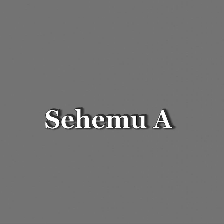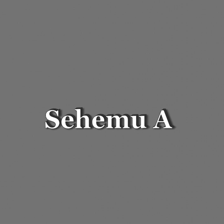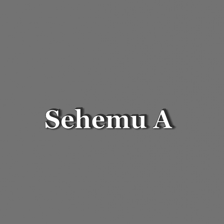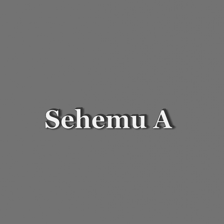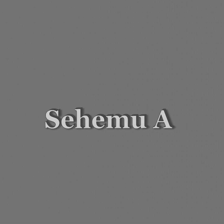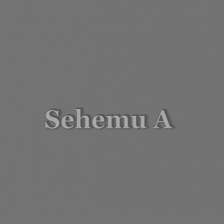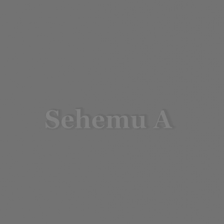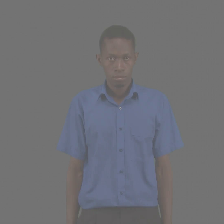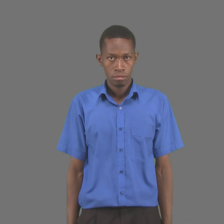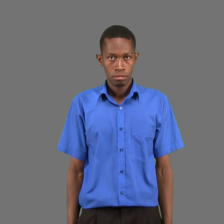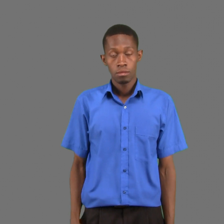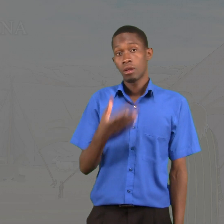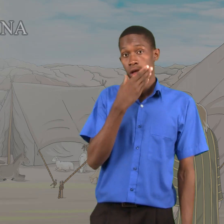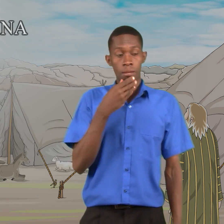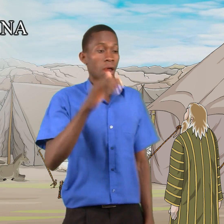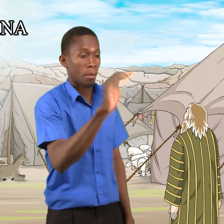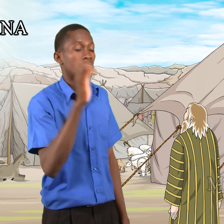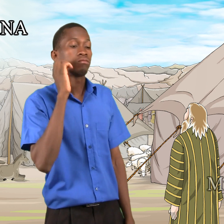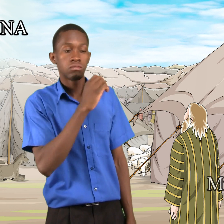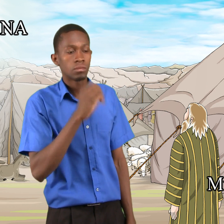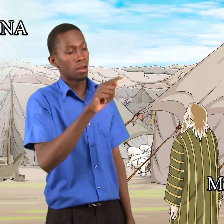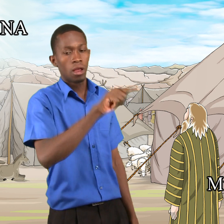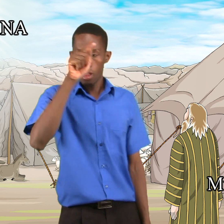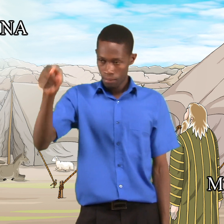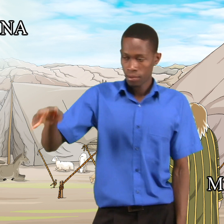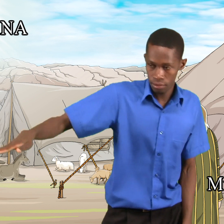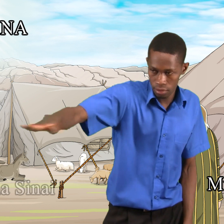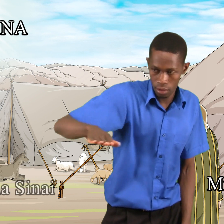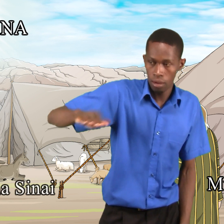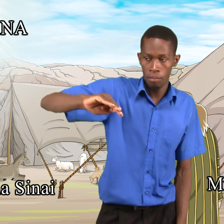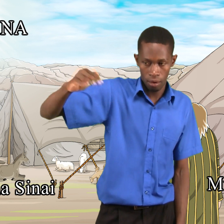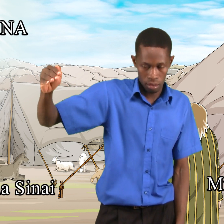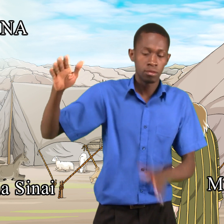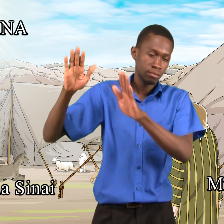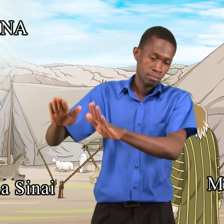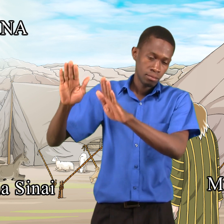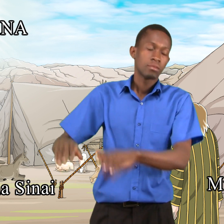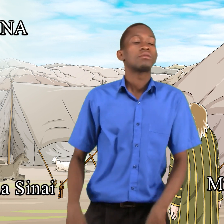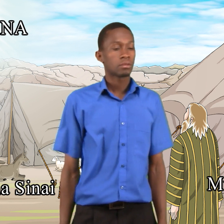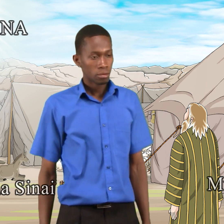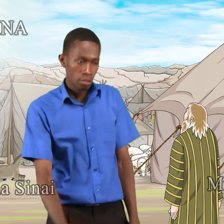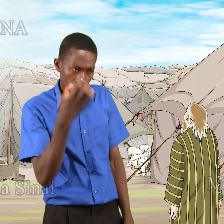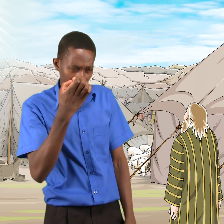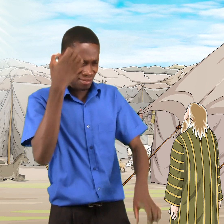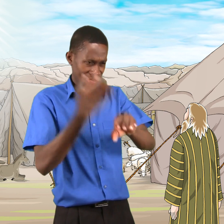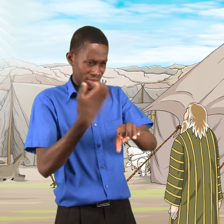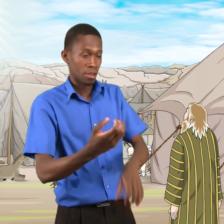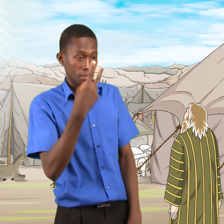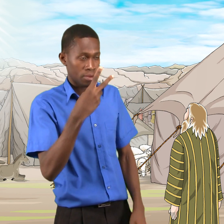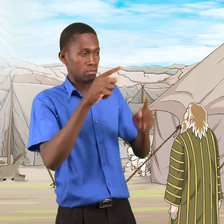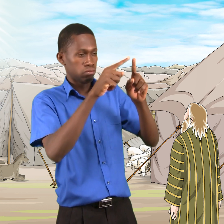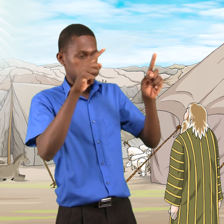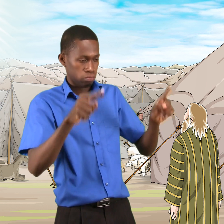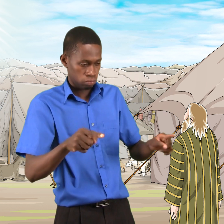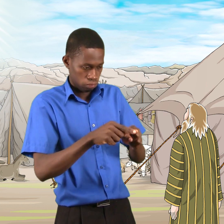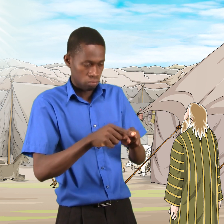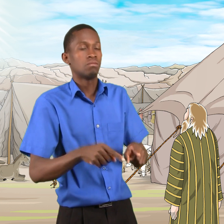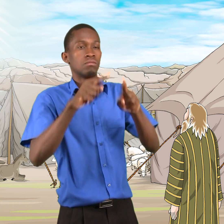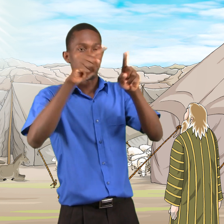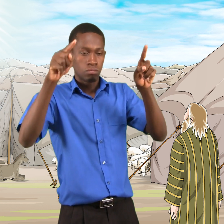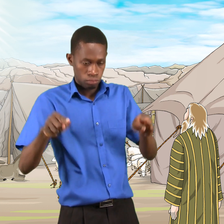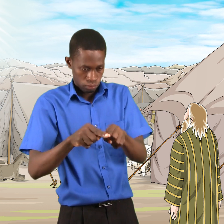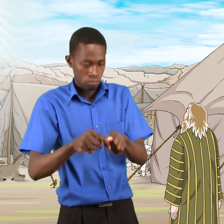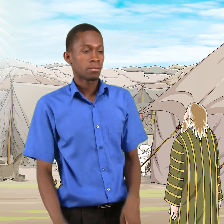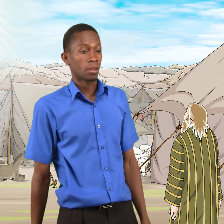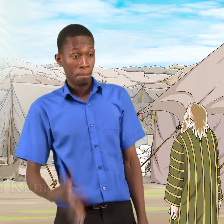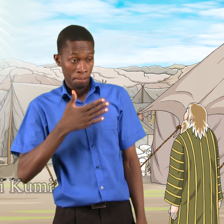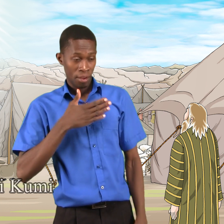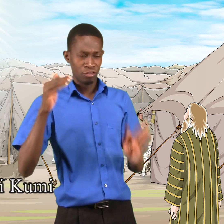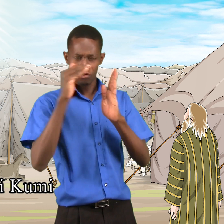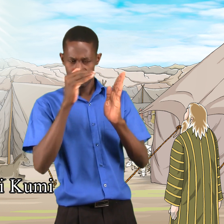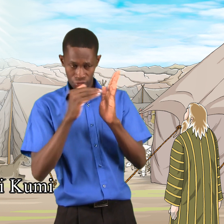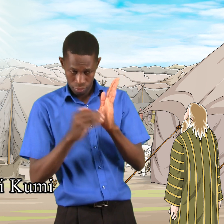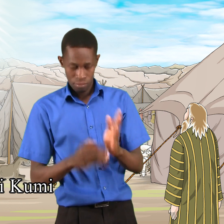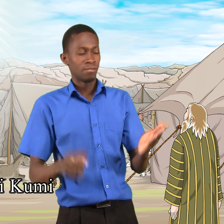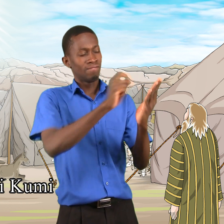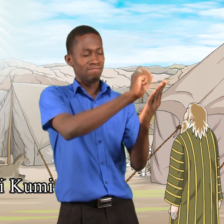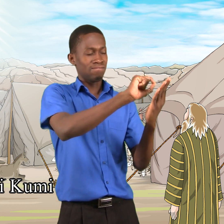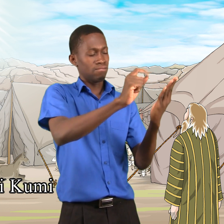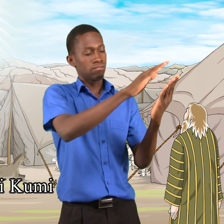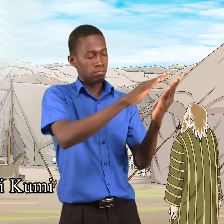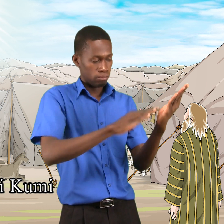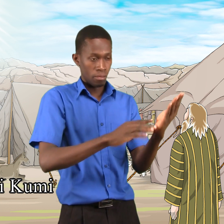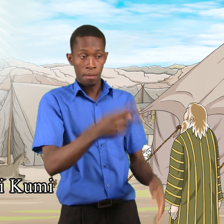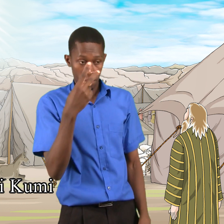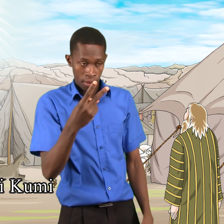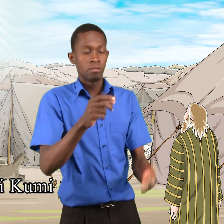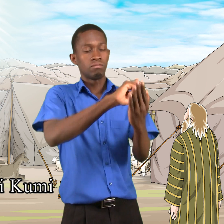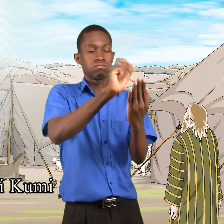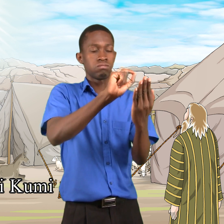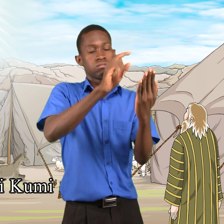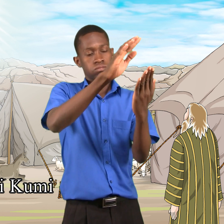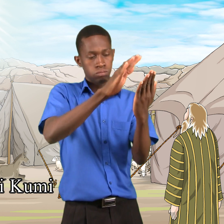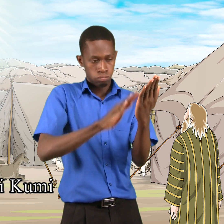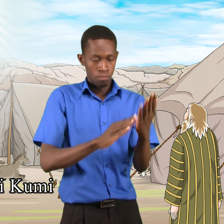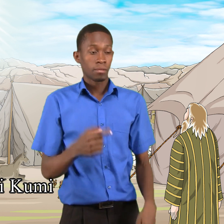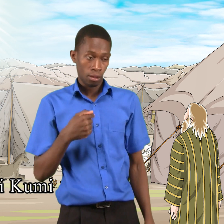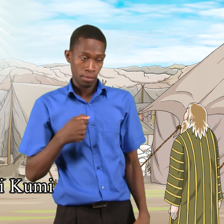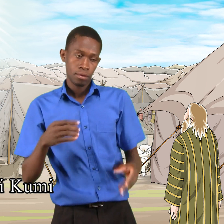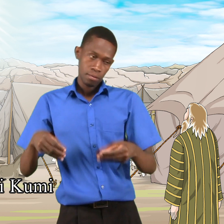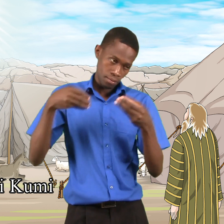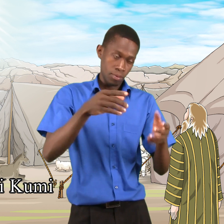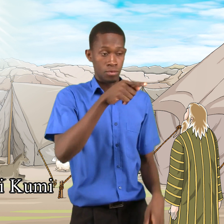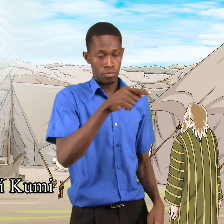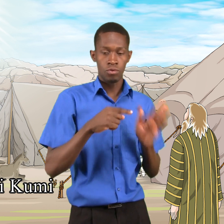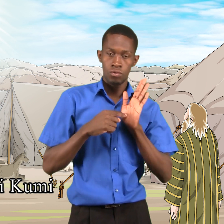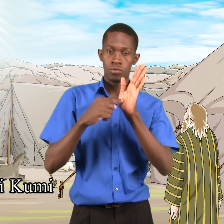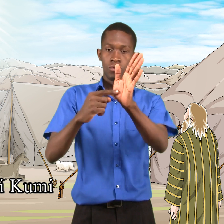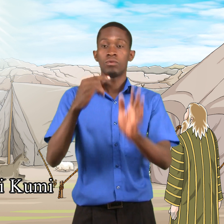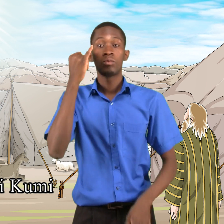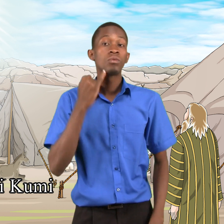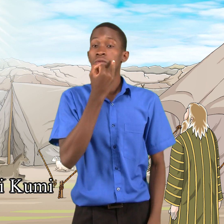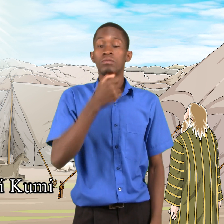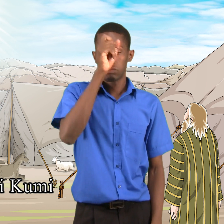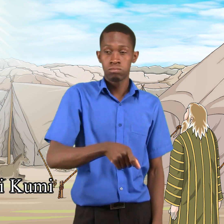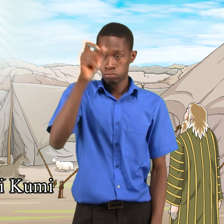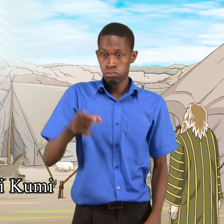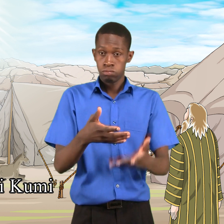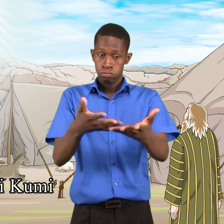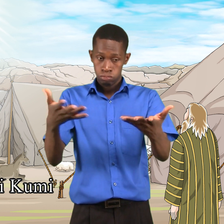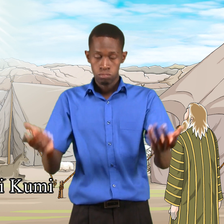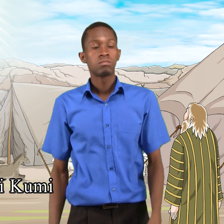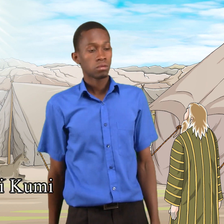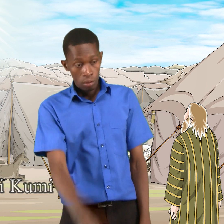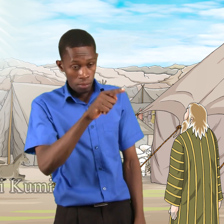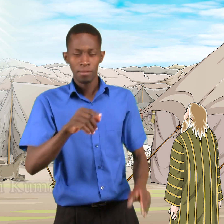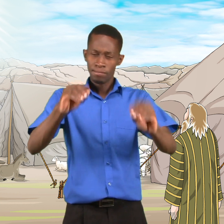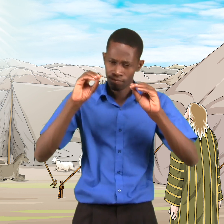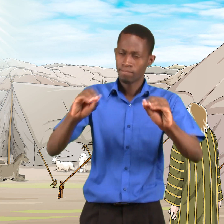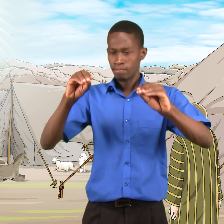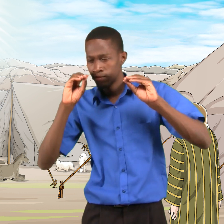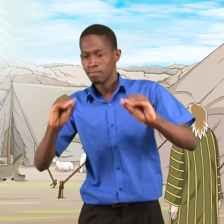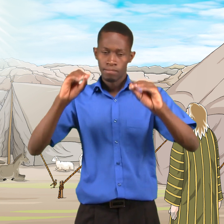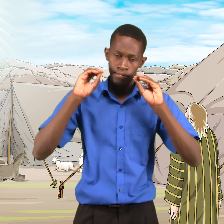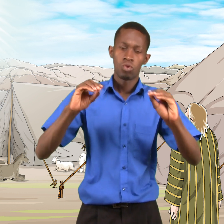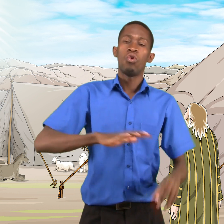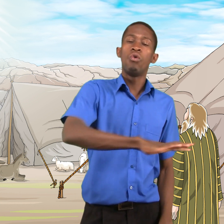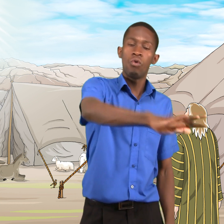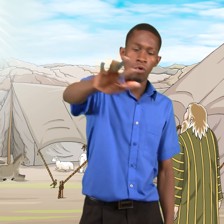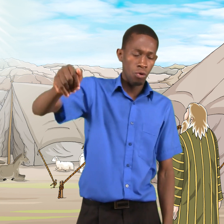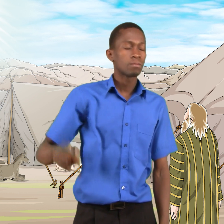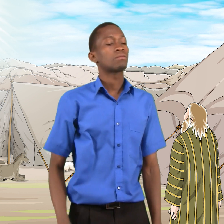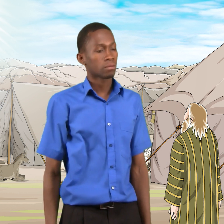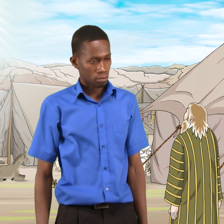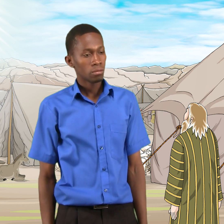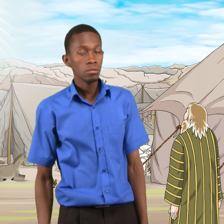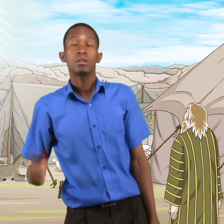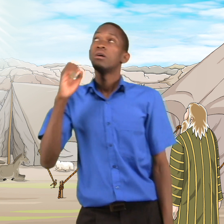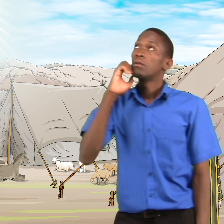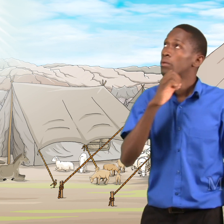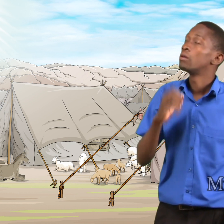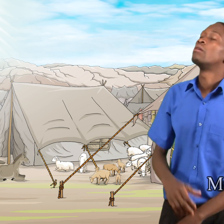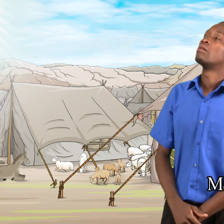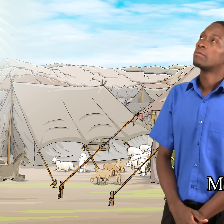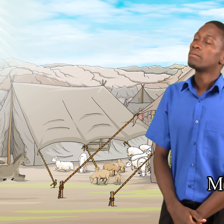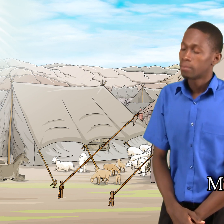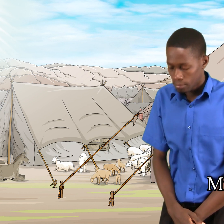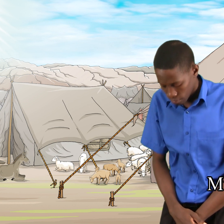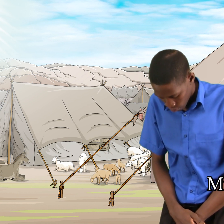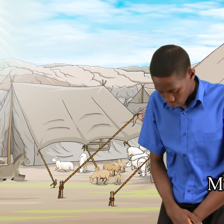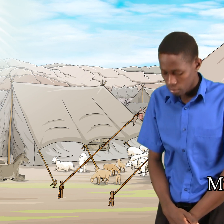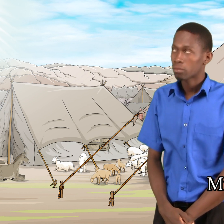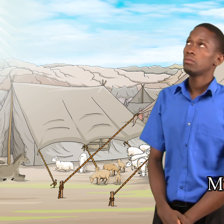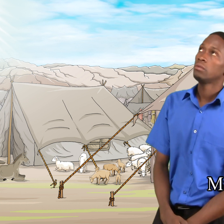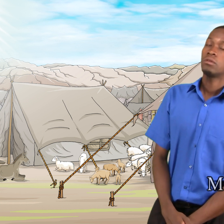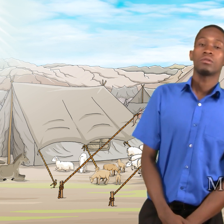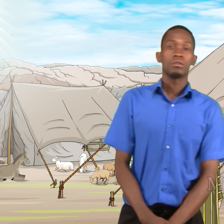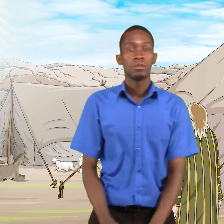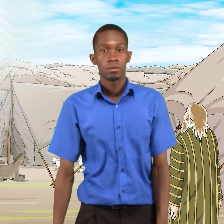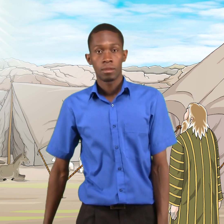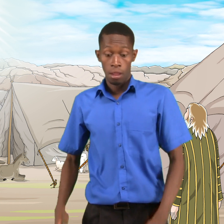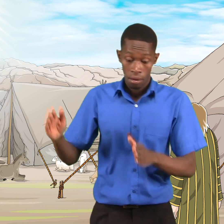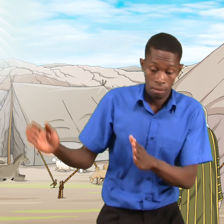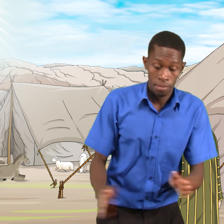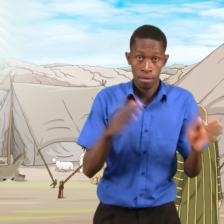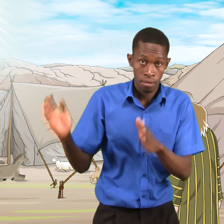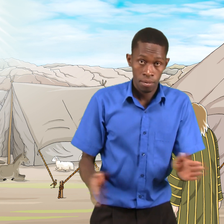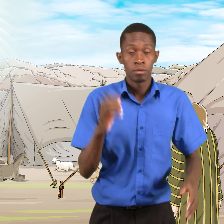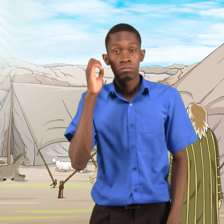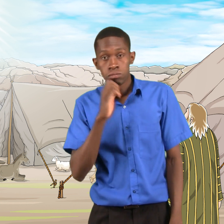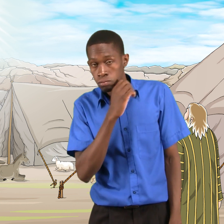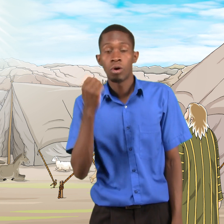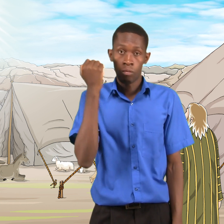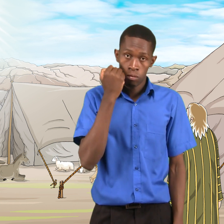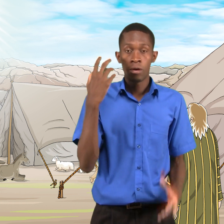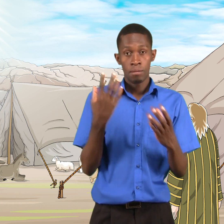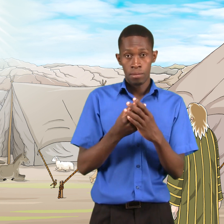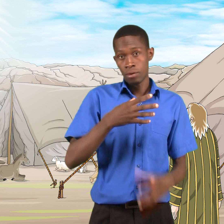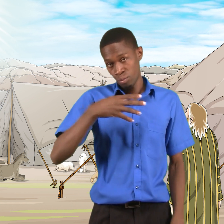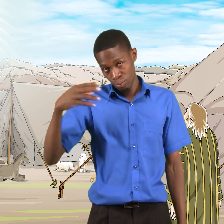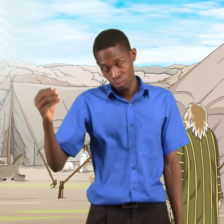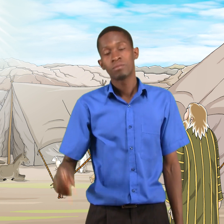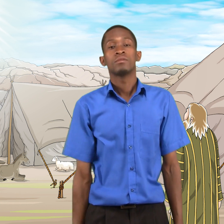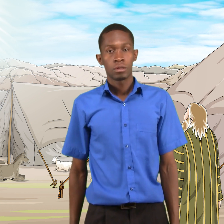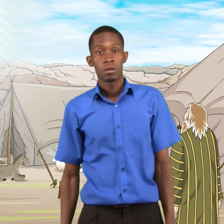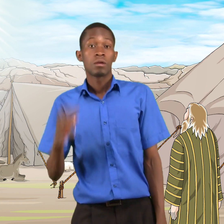Then the LORD said to Moses, “Come up to Me on the mountain and stay here, so that I may give you the tablets of stone, with the law and commandments I have written for their instruction.”